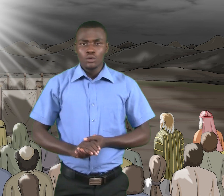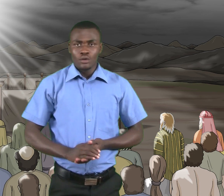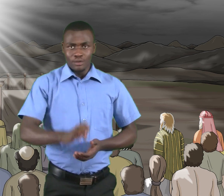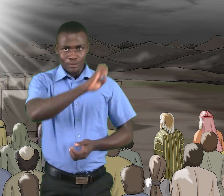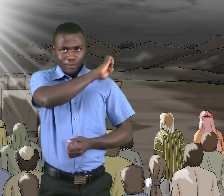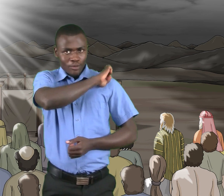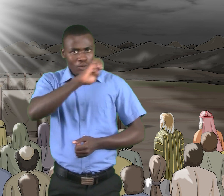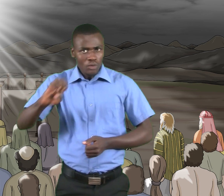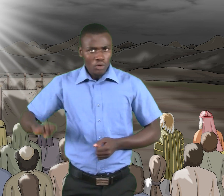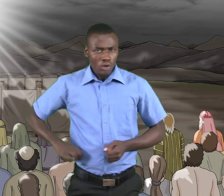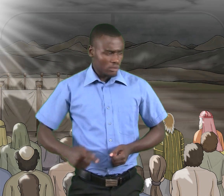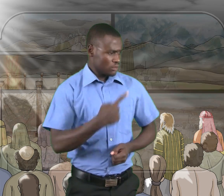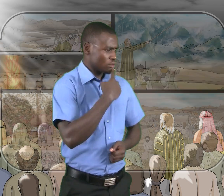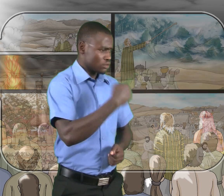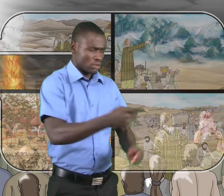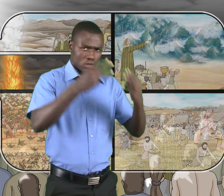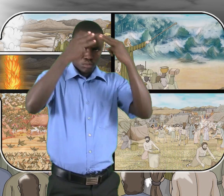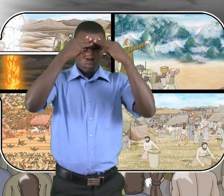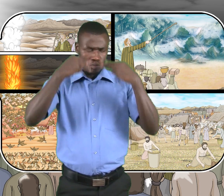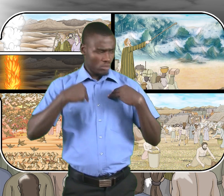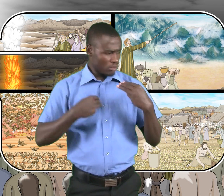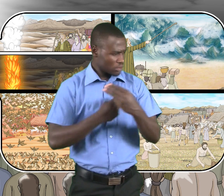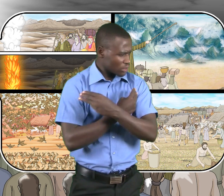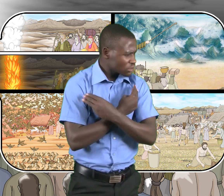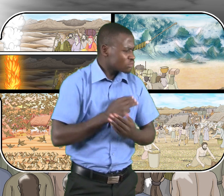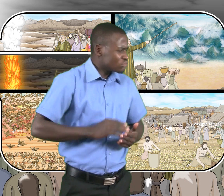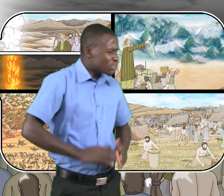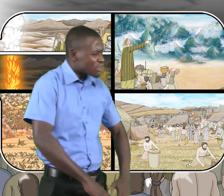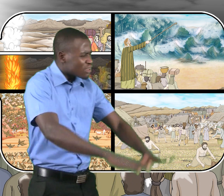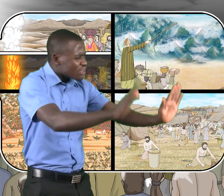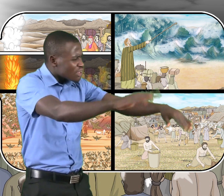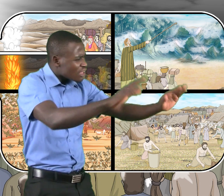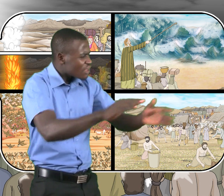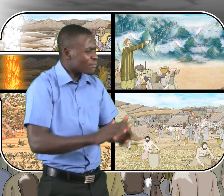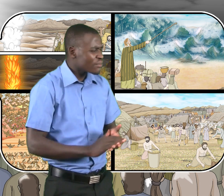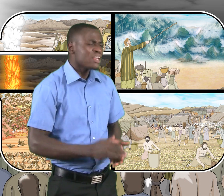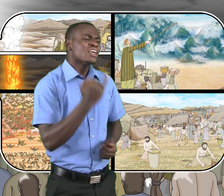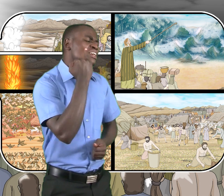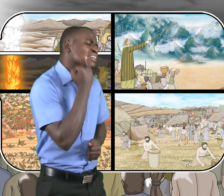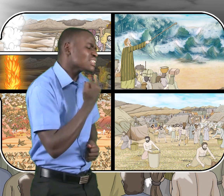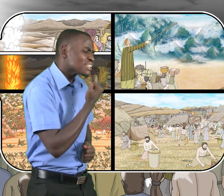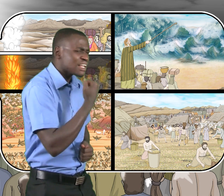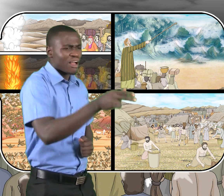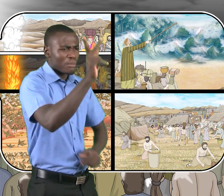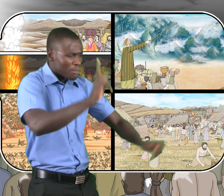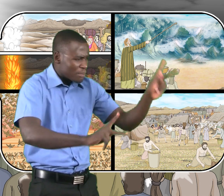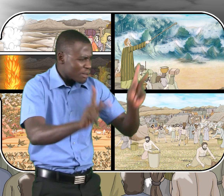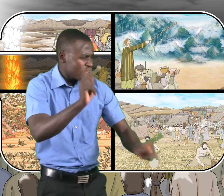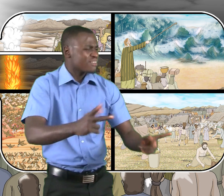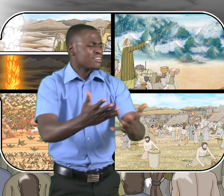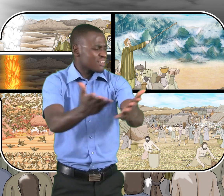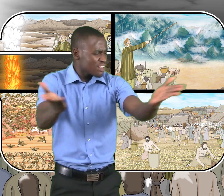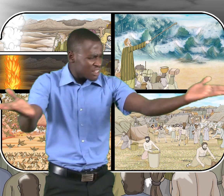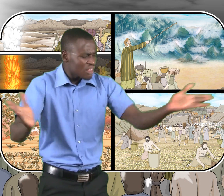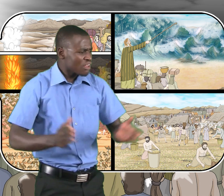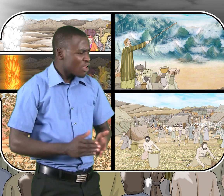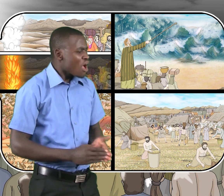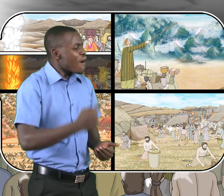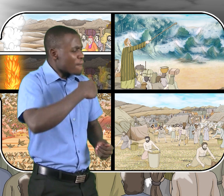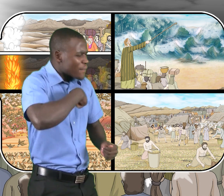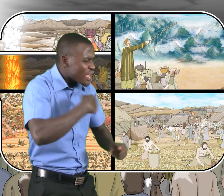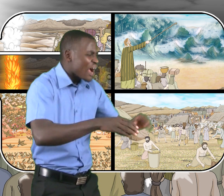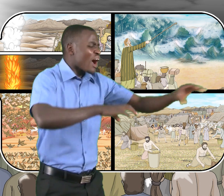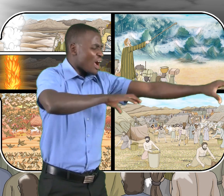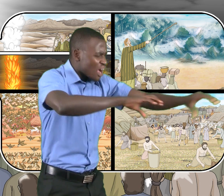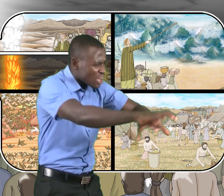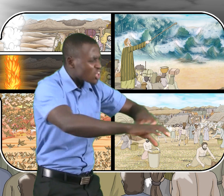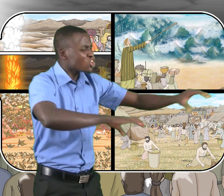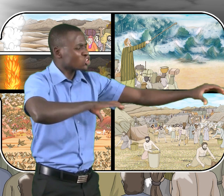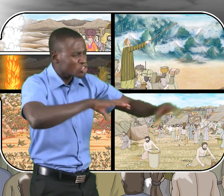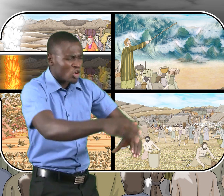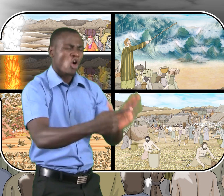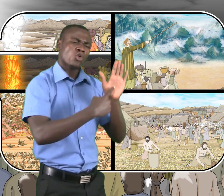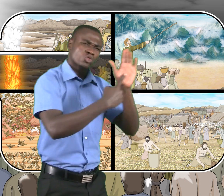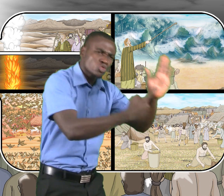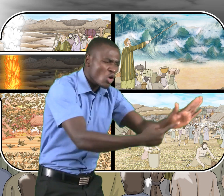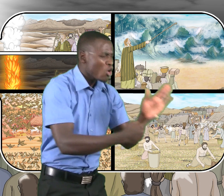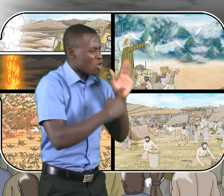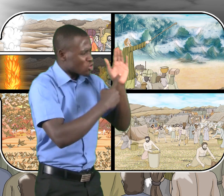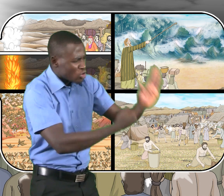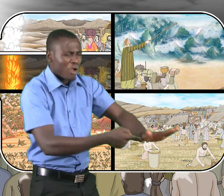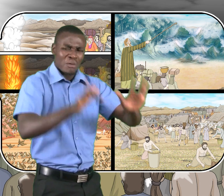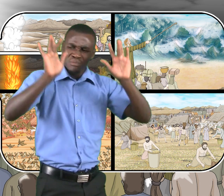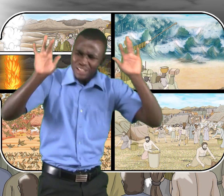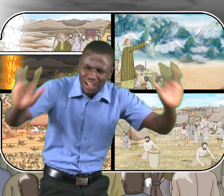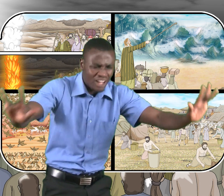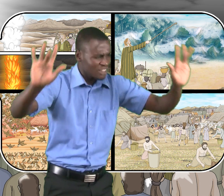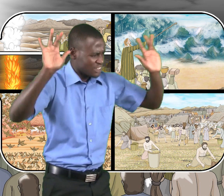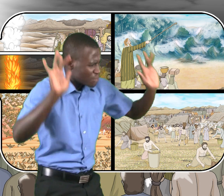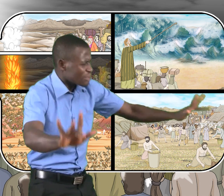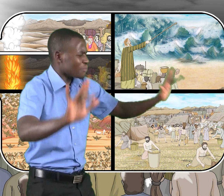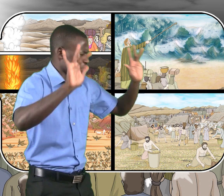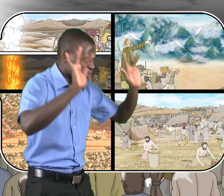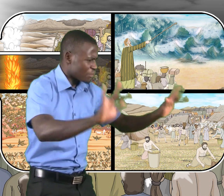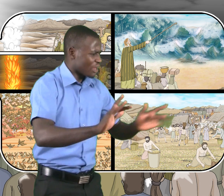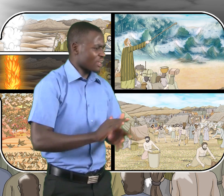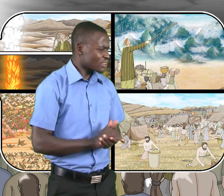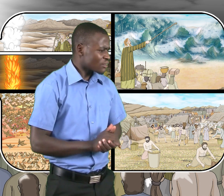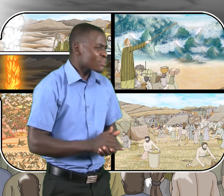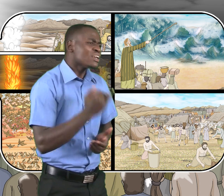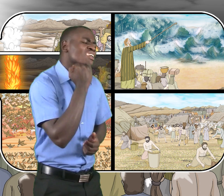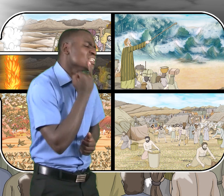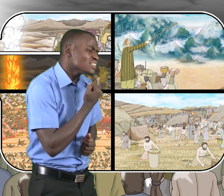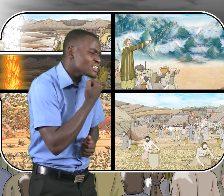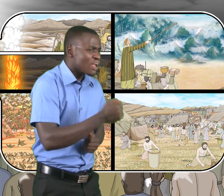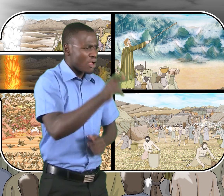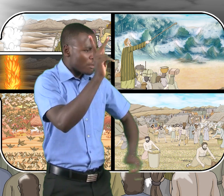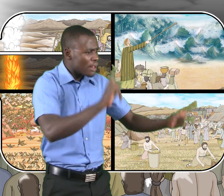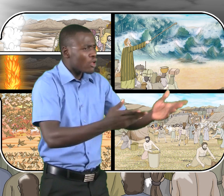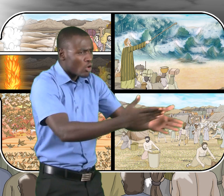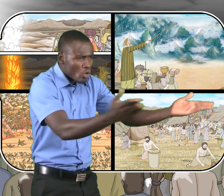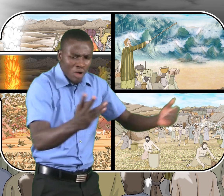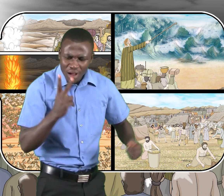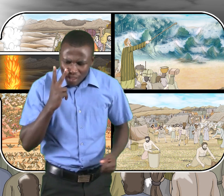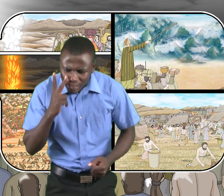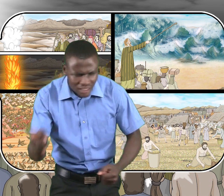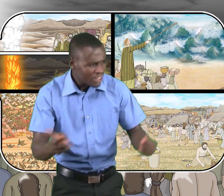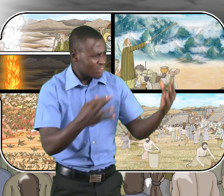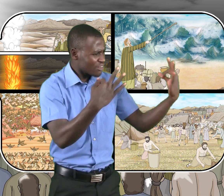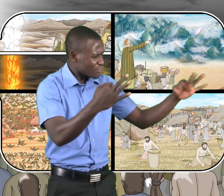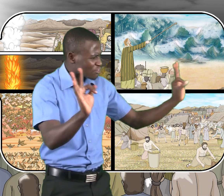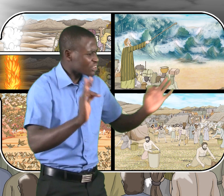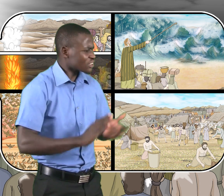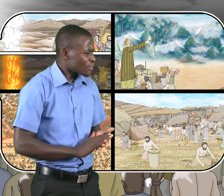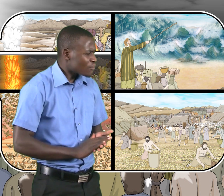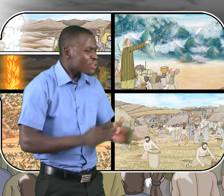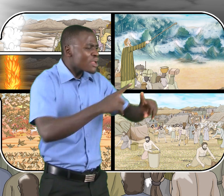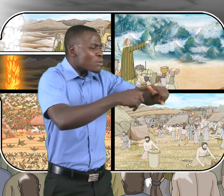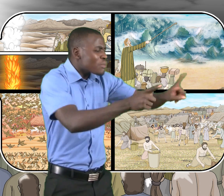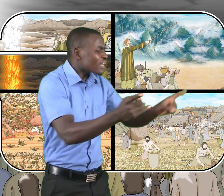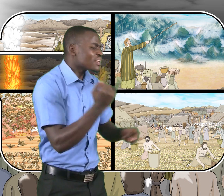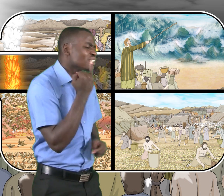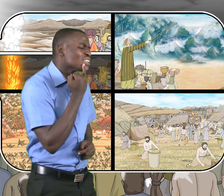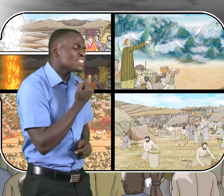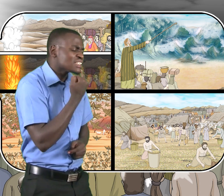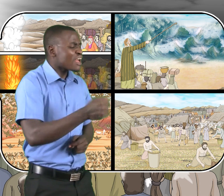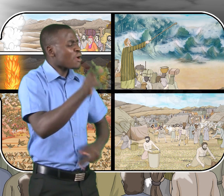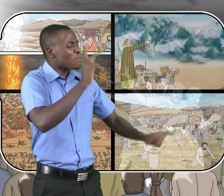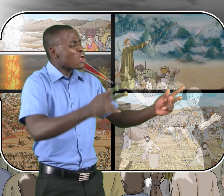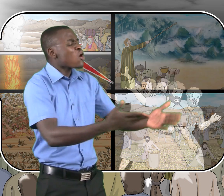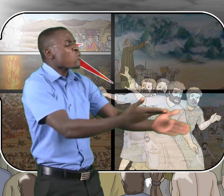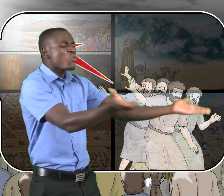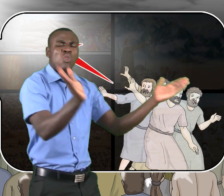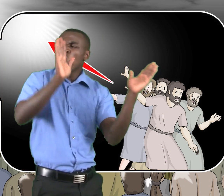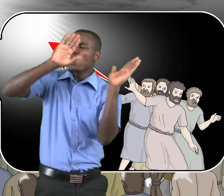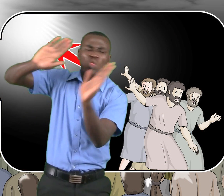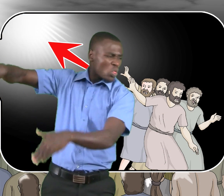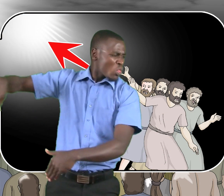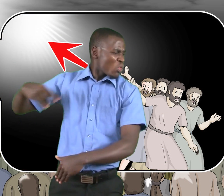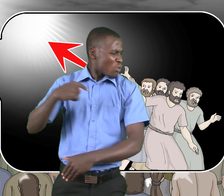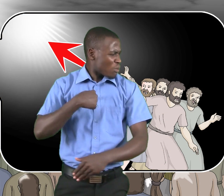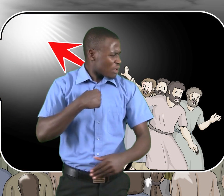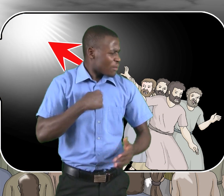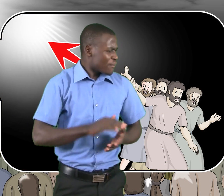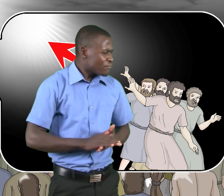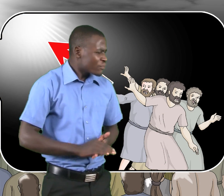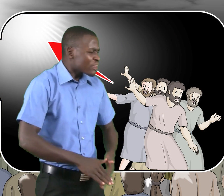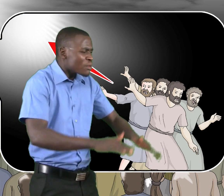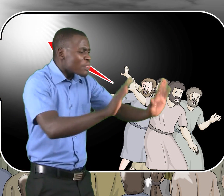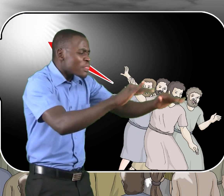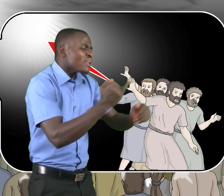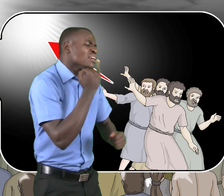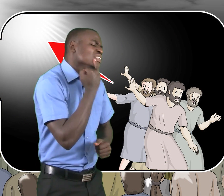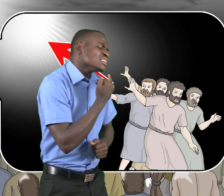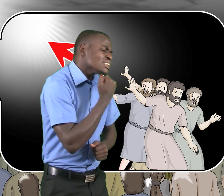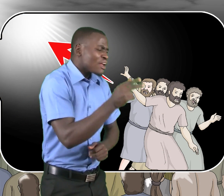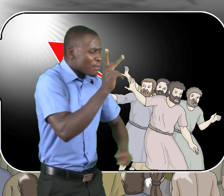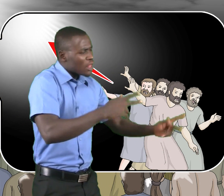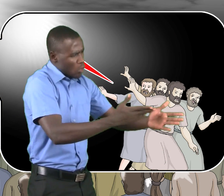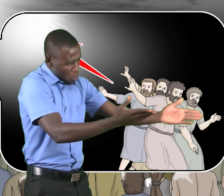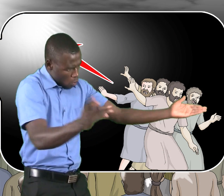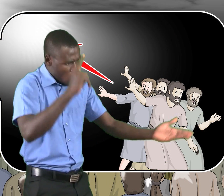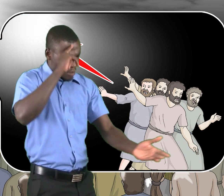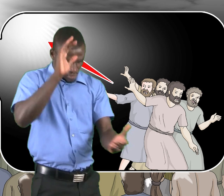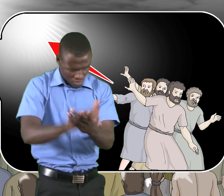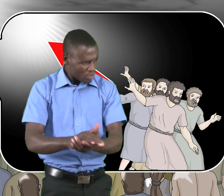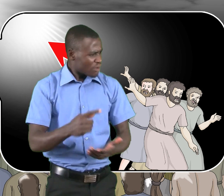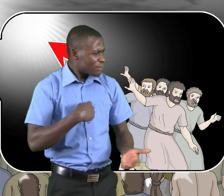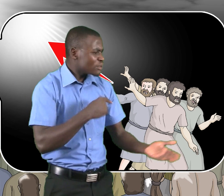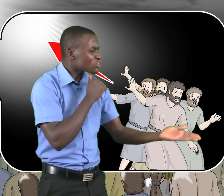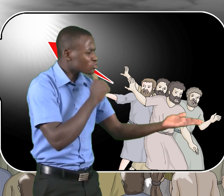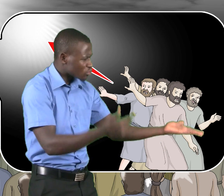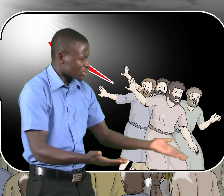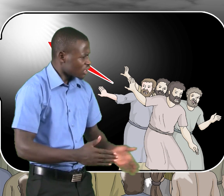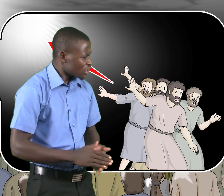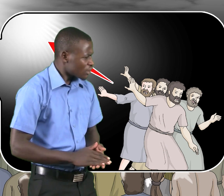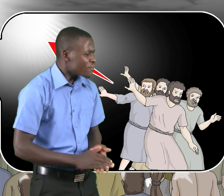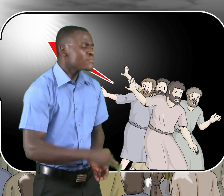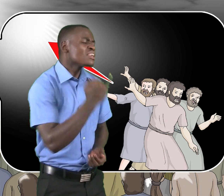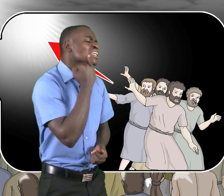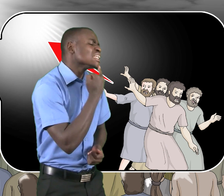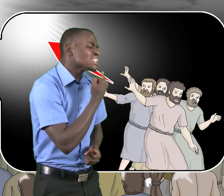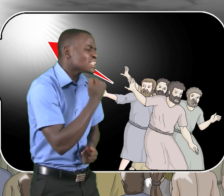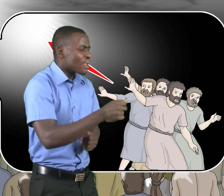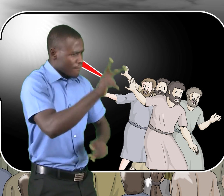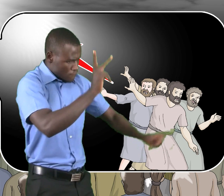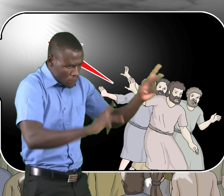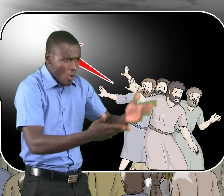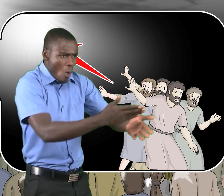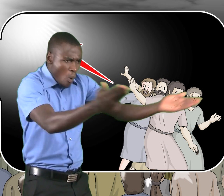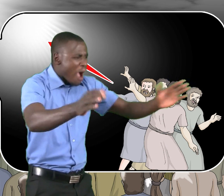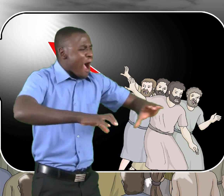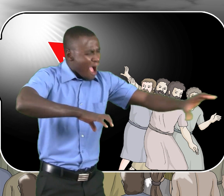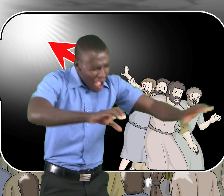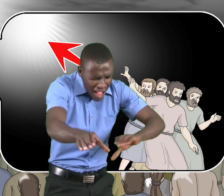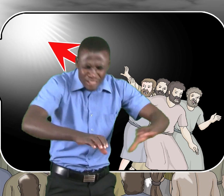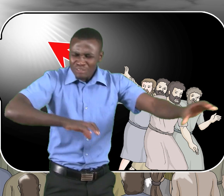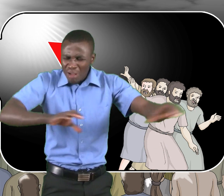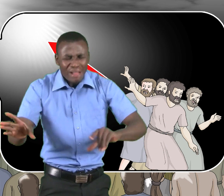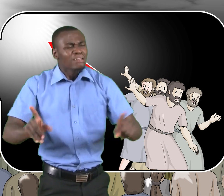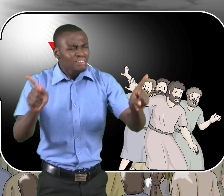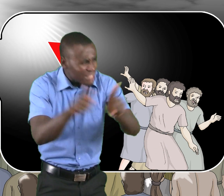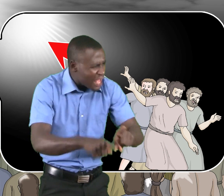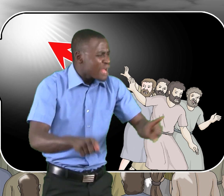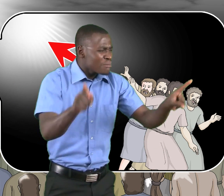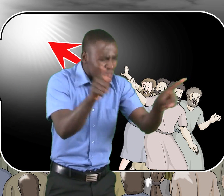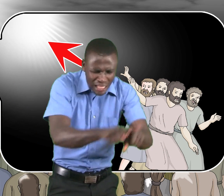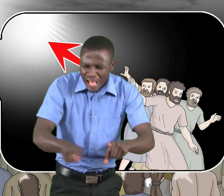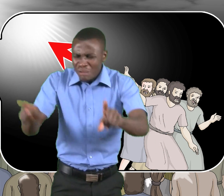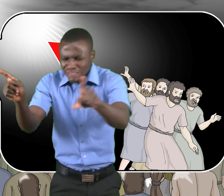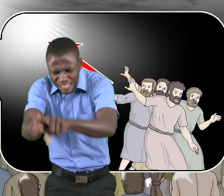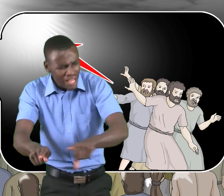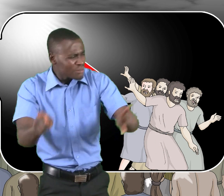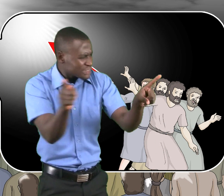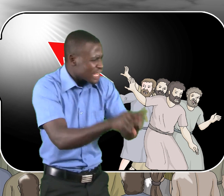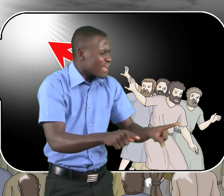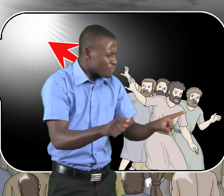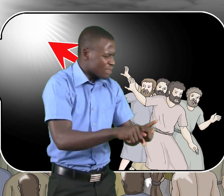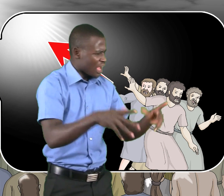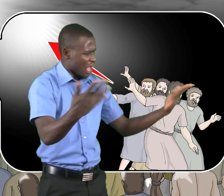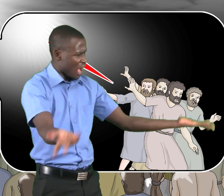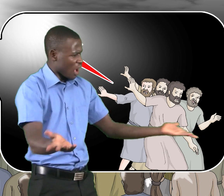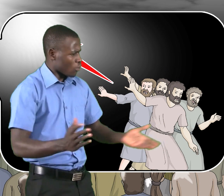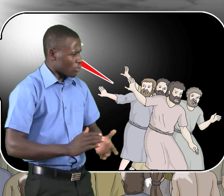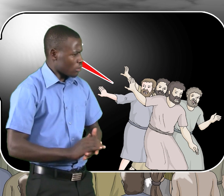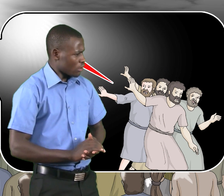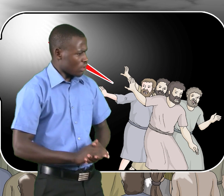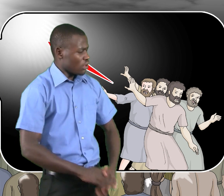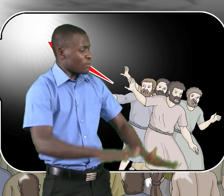How long will they refuse to believe in Me, despite all the signs I have performed among them?